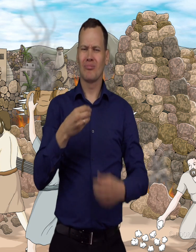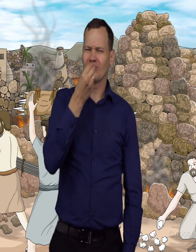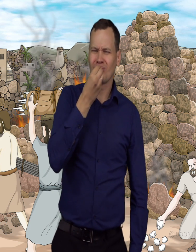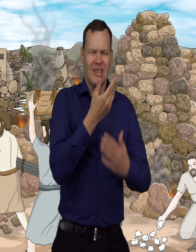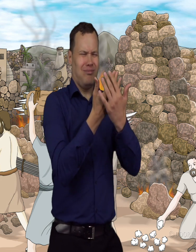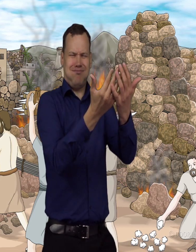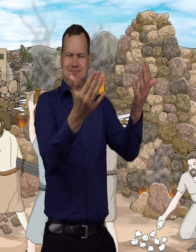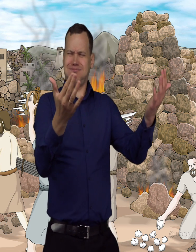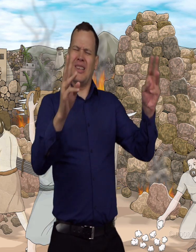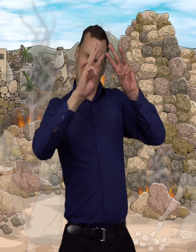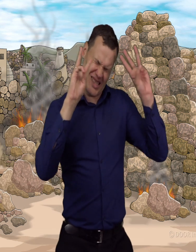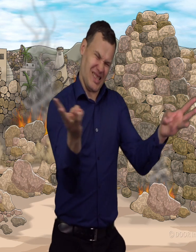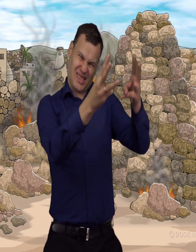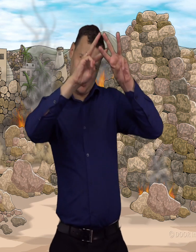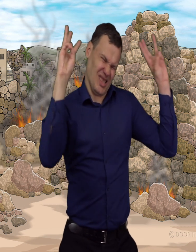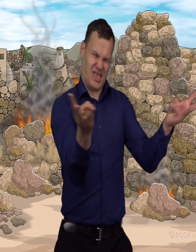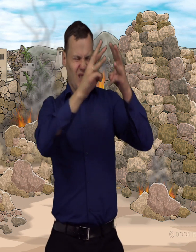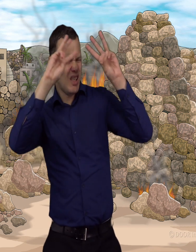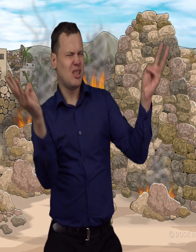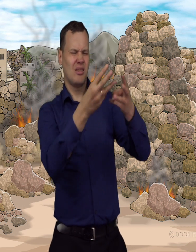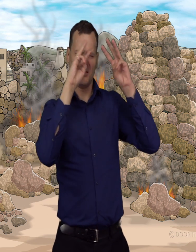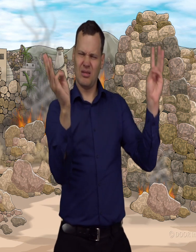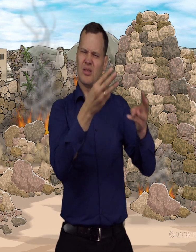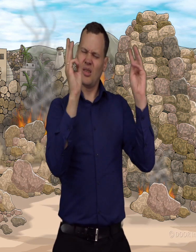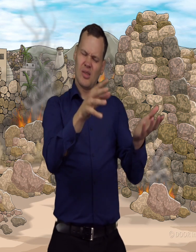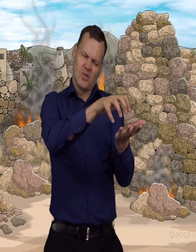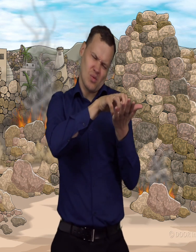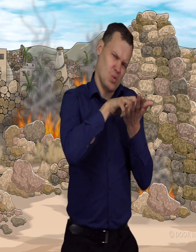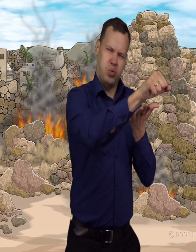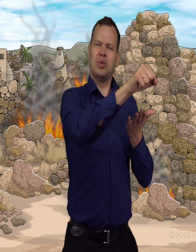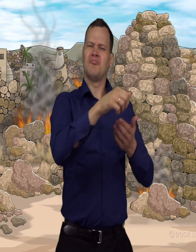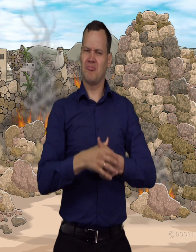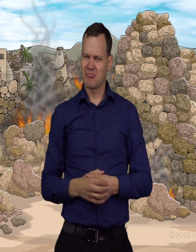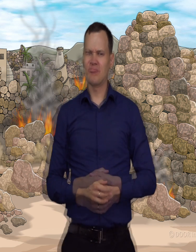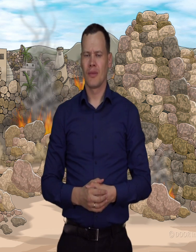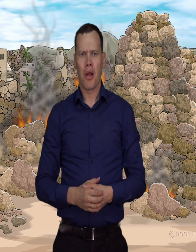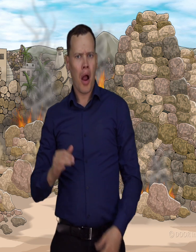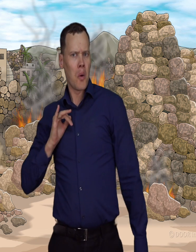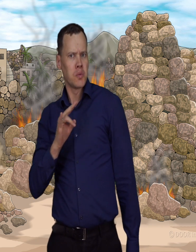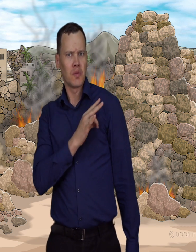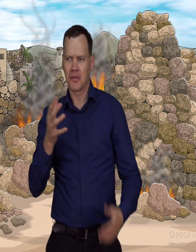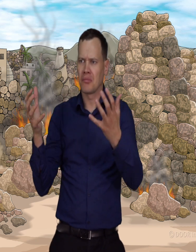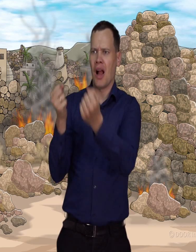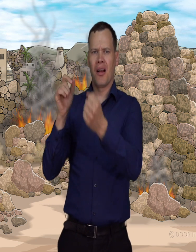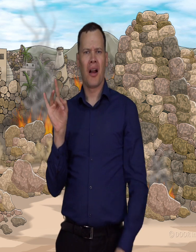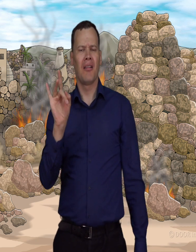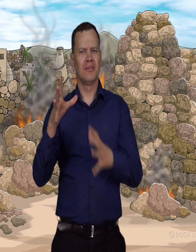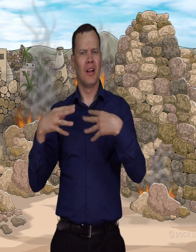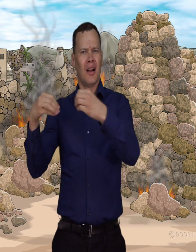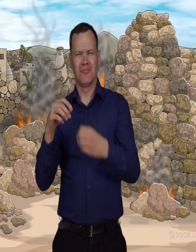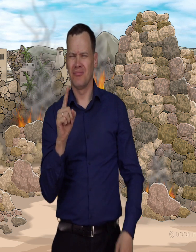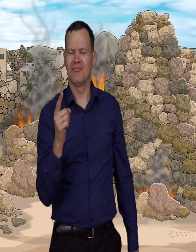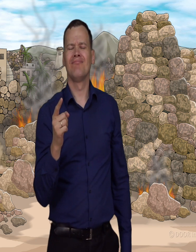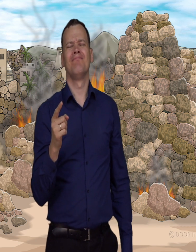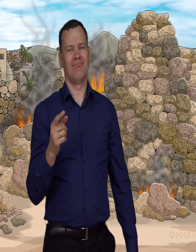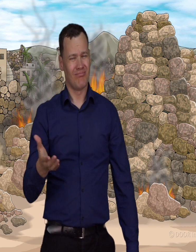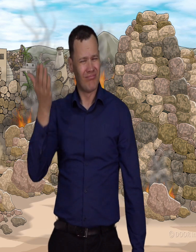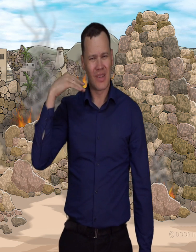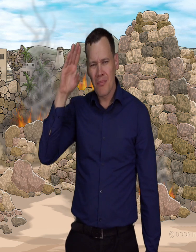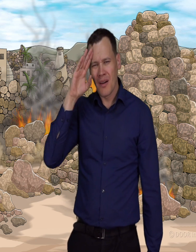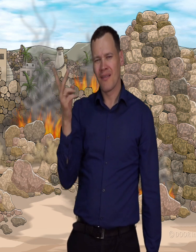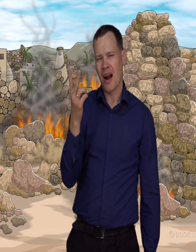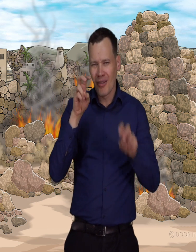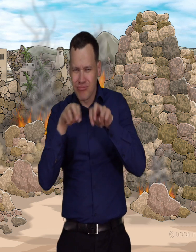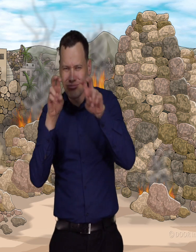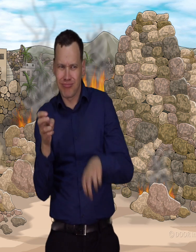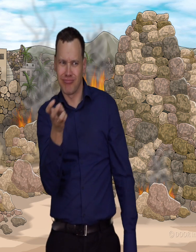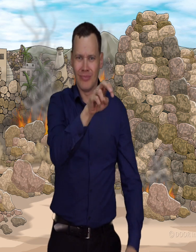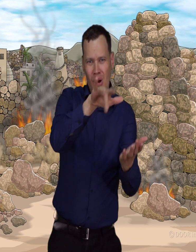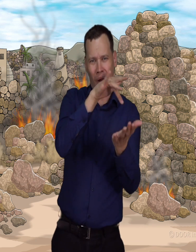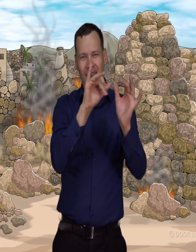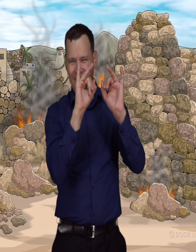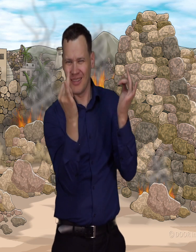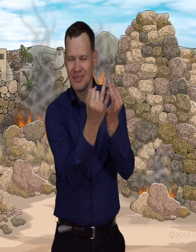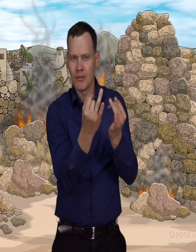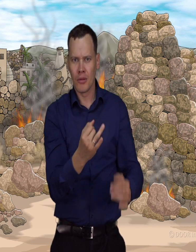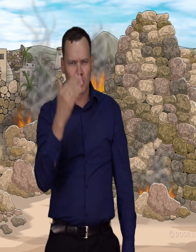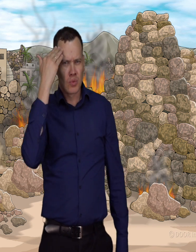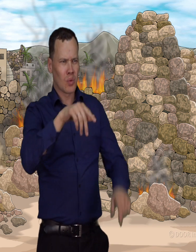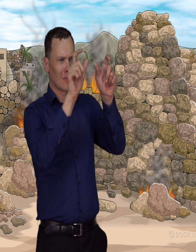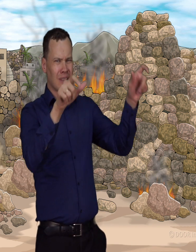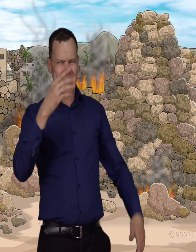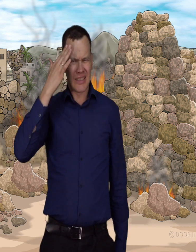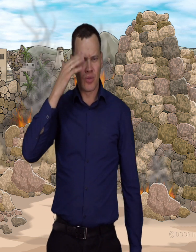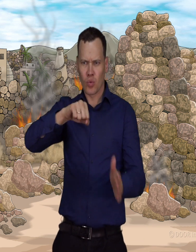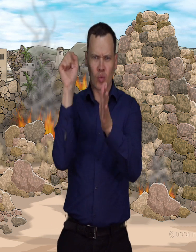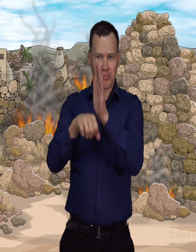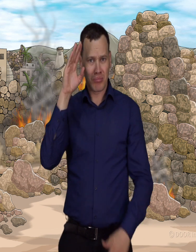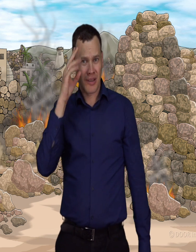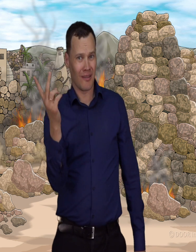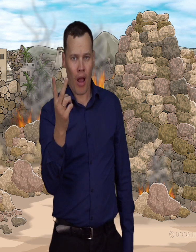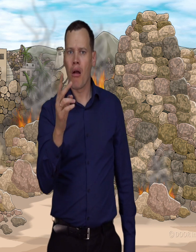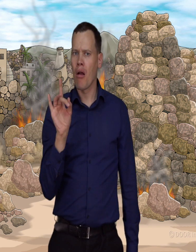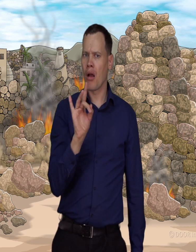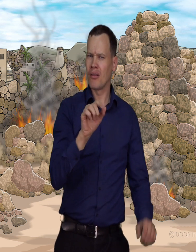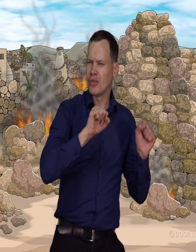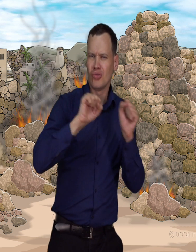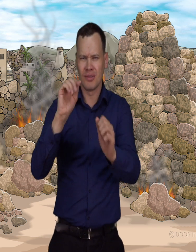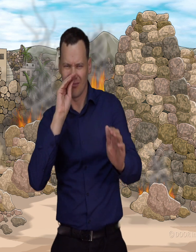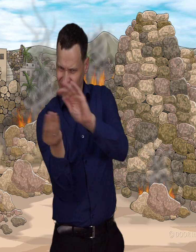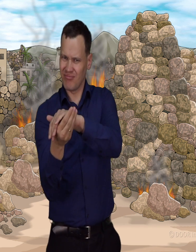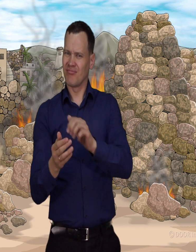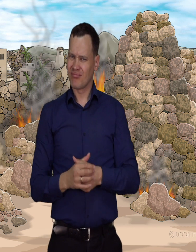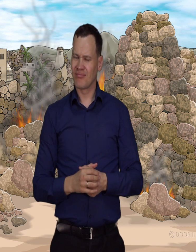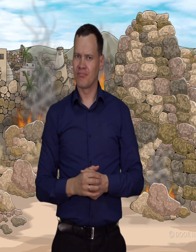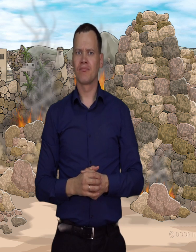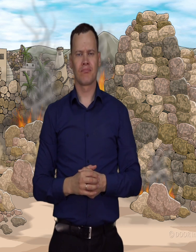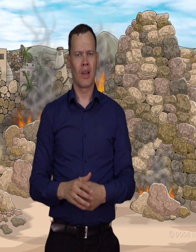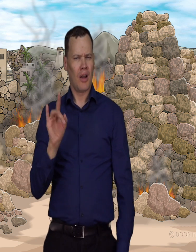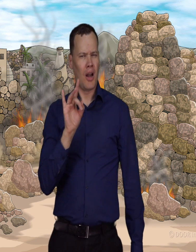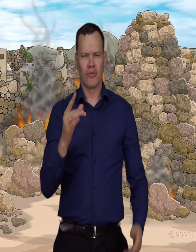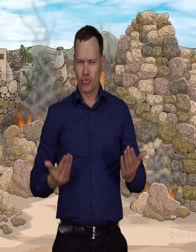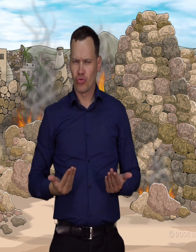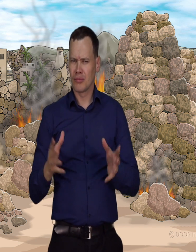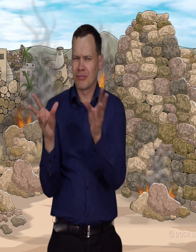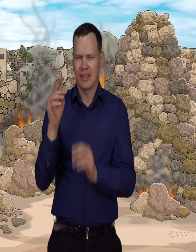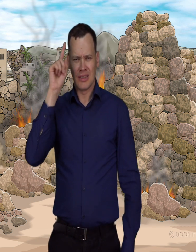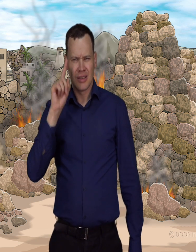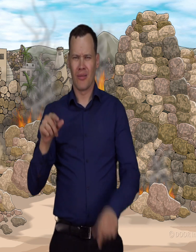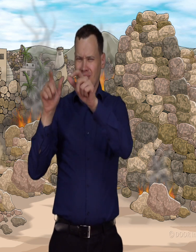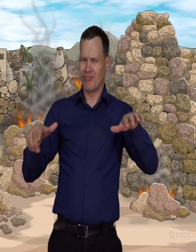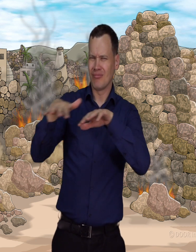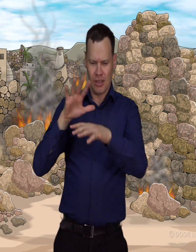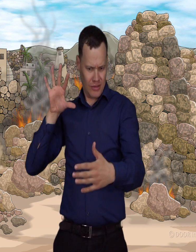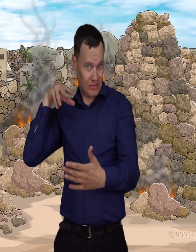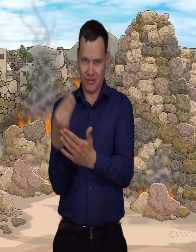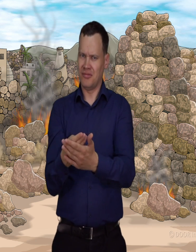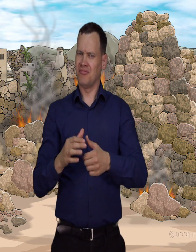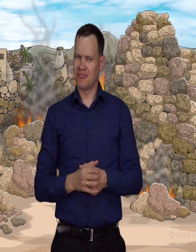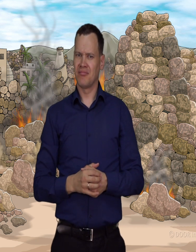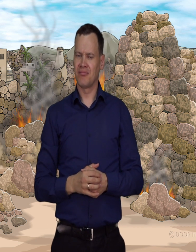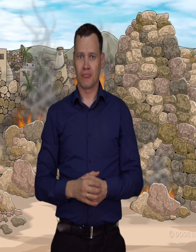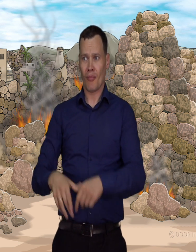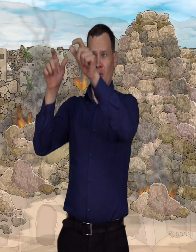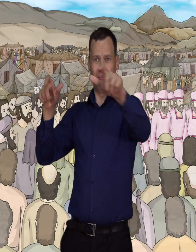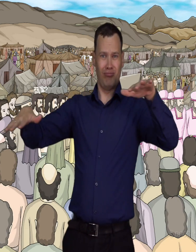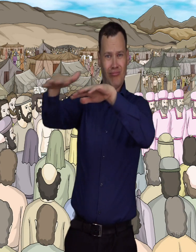At that time Joshua invoked this solemn oath: “Cursed before the LORD is the man who rises up and rebuilds this city, Jericho;